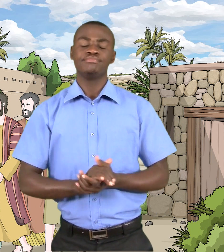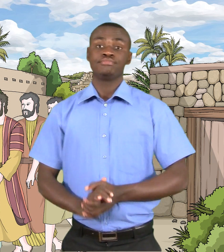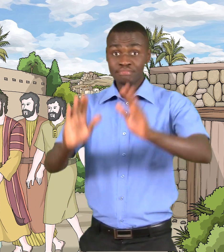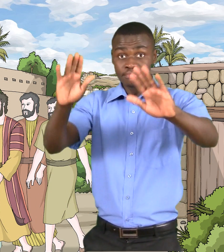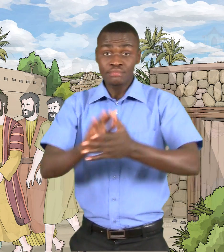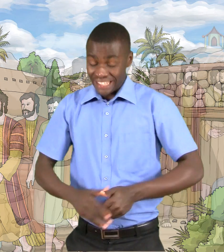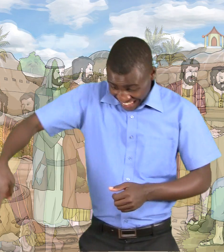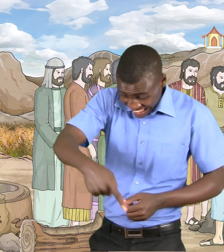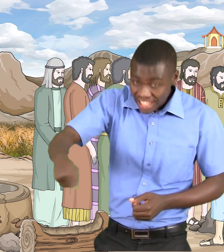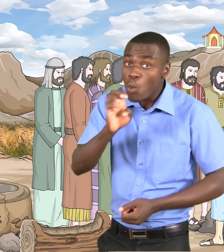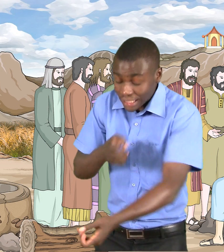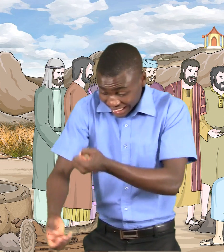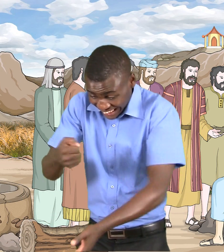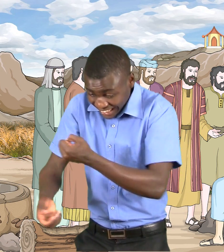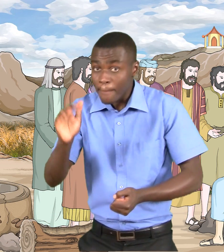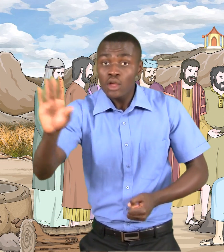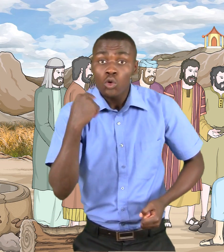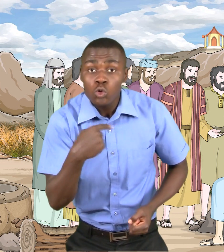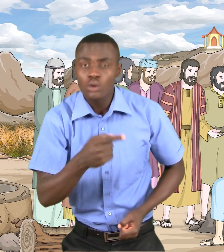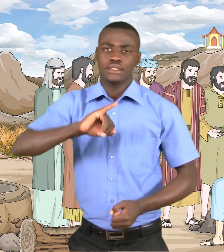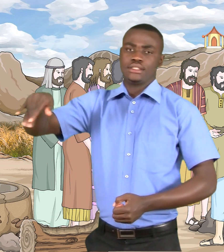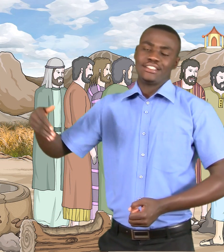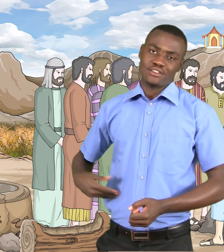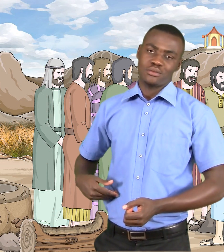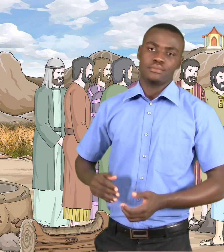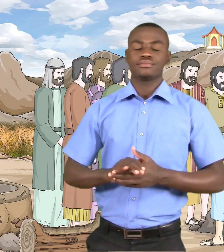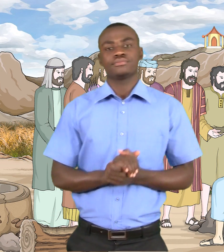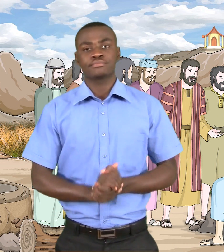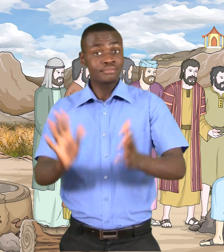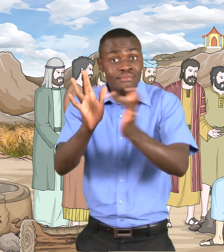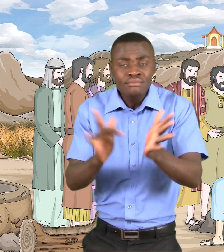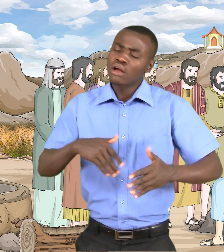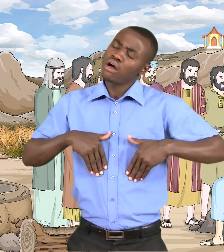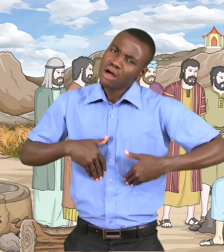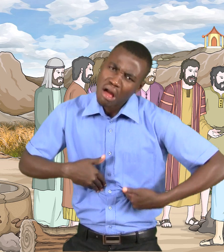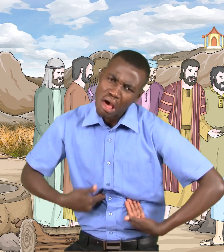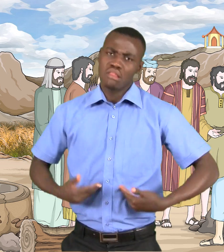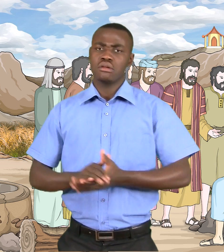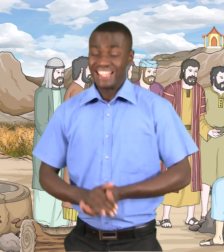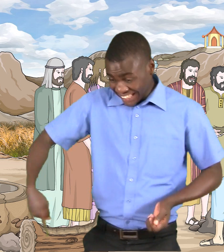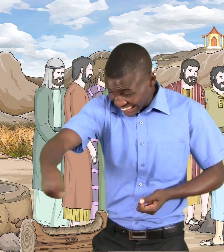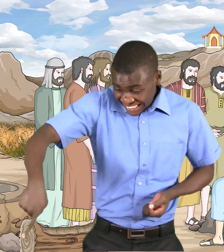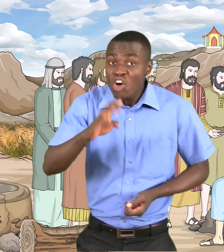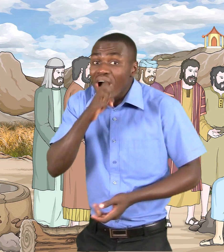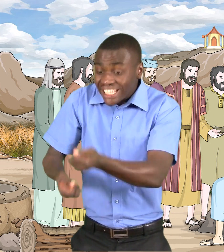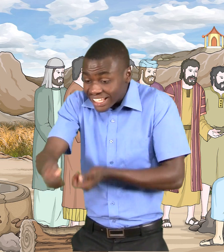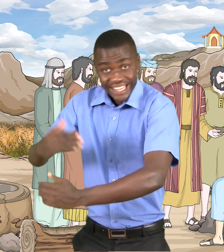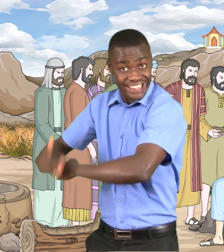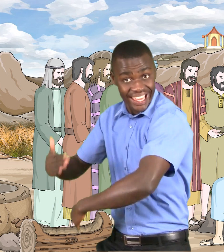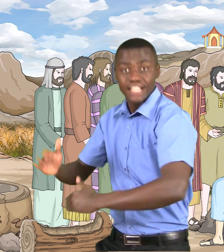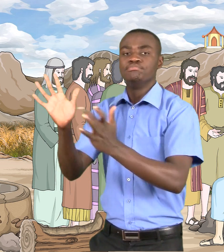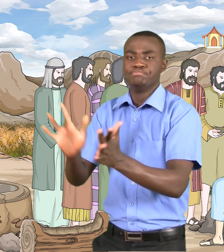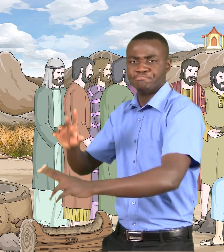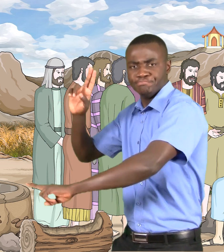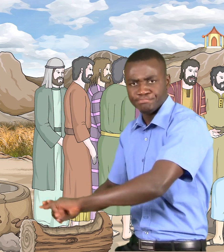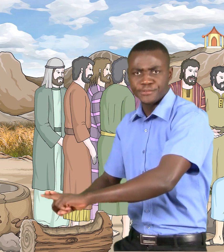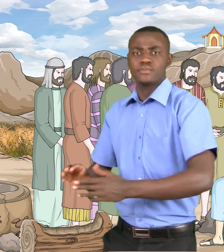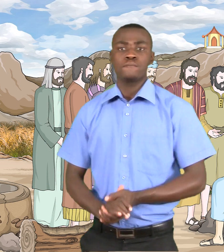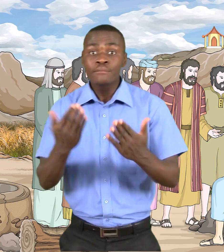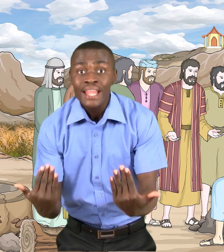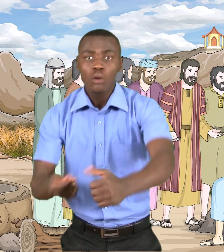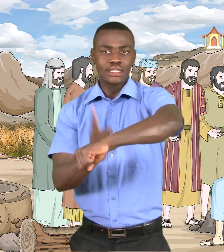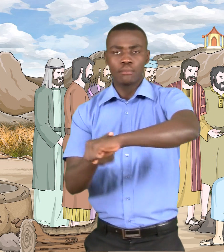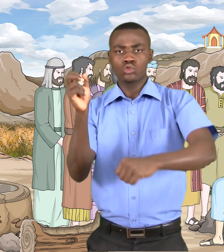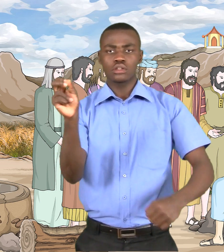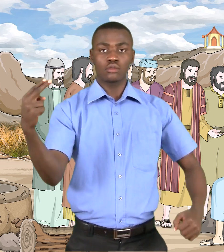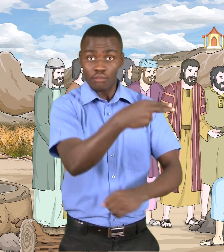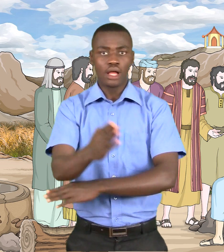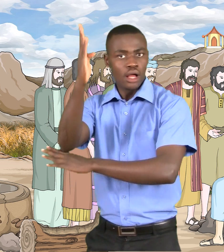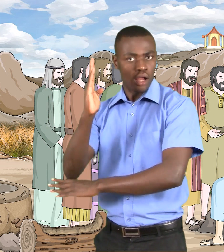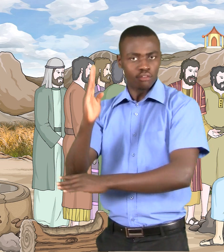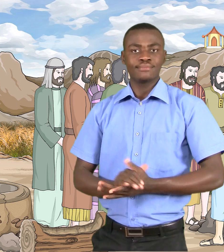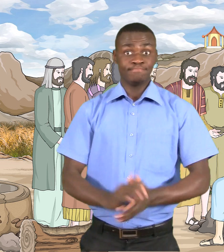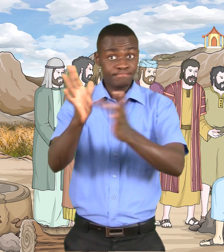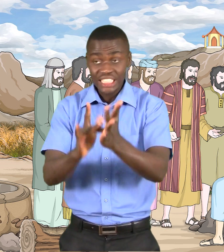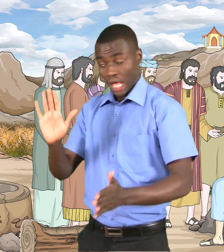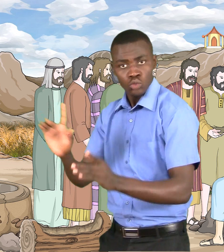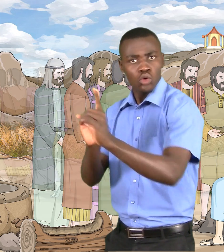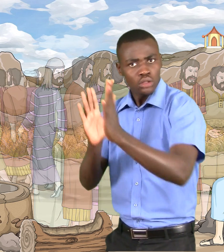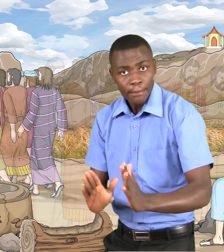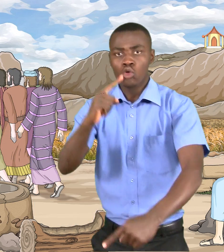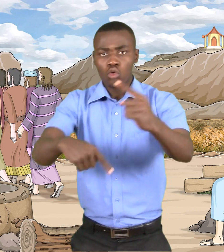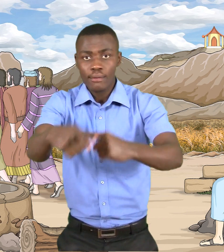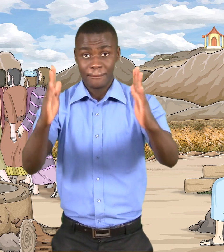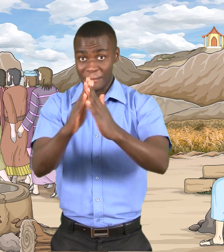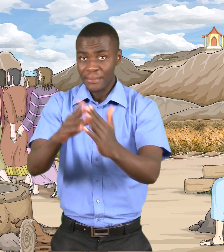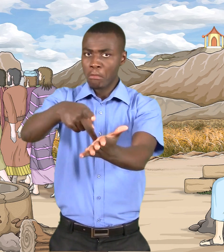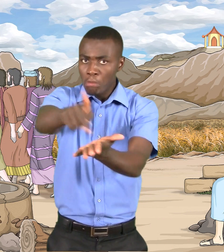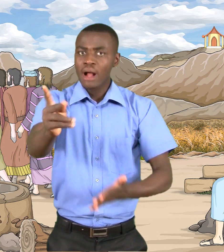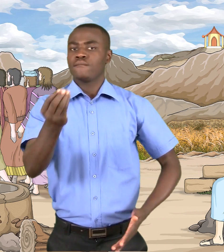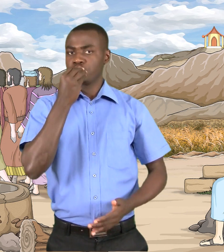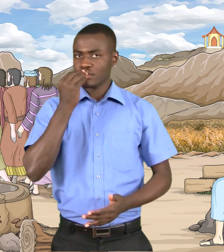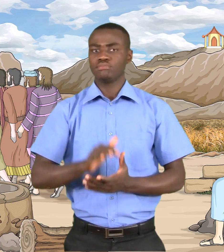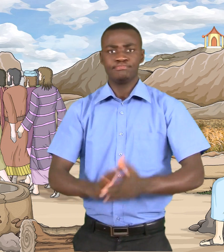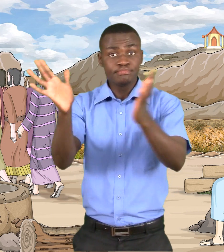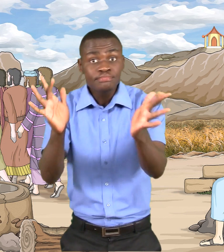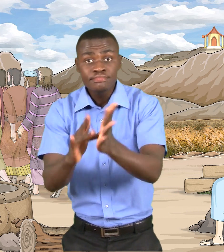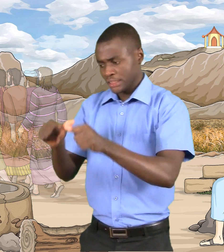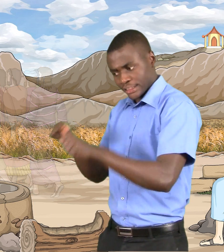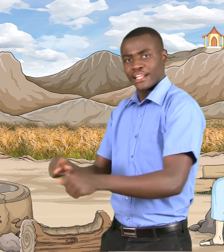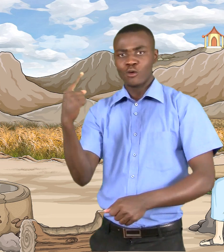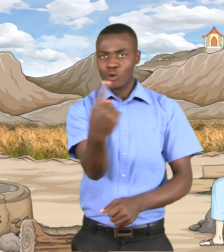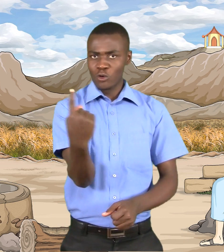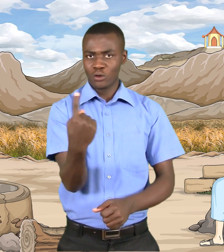Since Jacob’s well was there, Jesus, weary from His journey, sat down by the well.